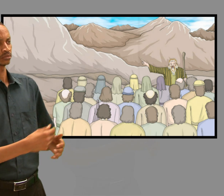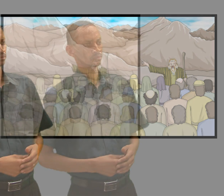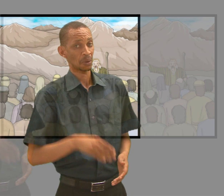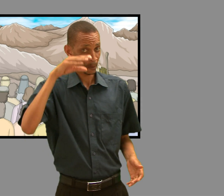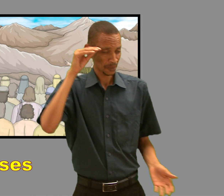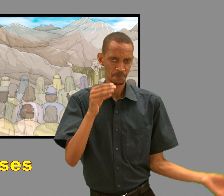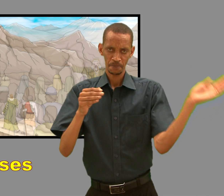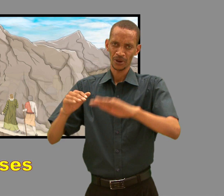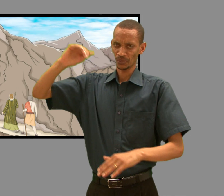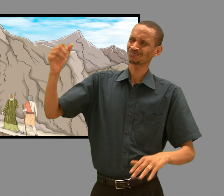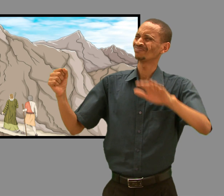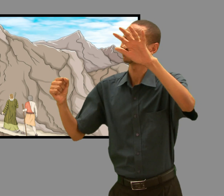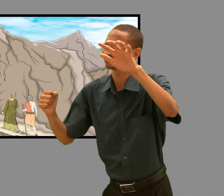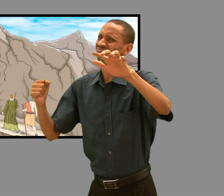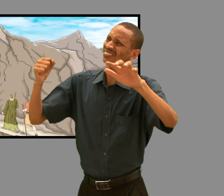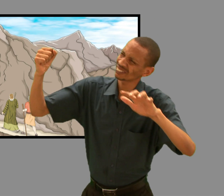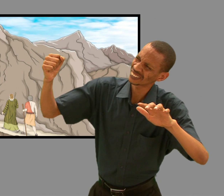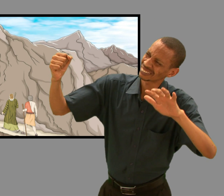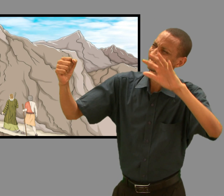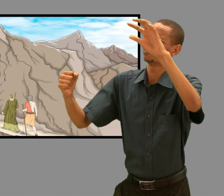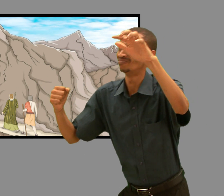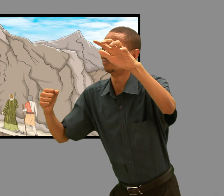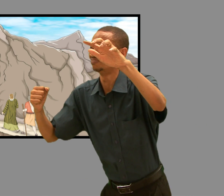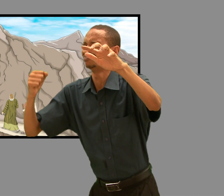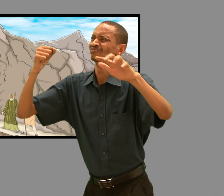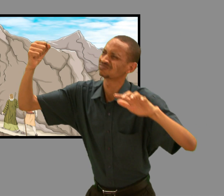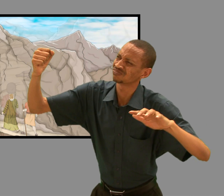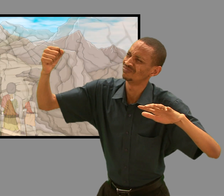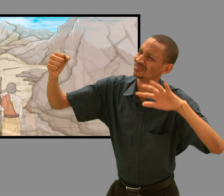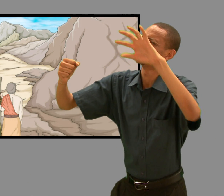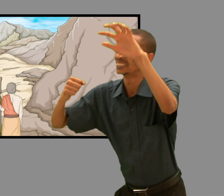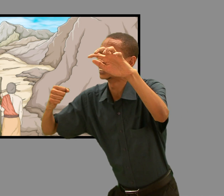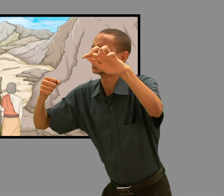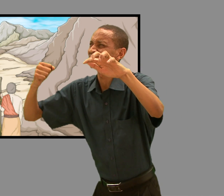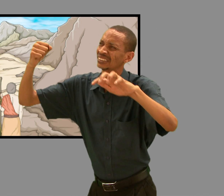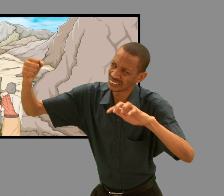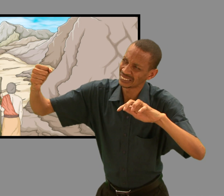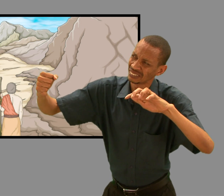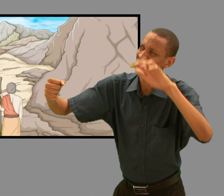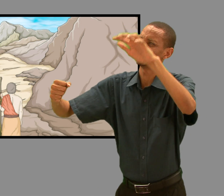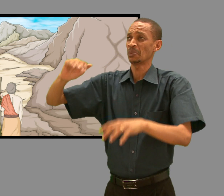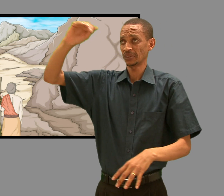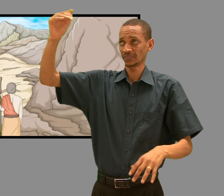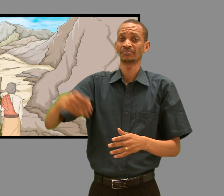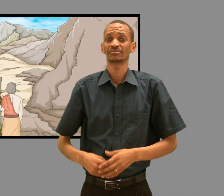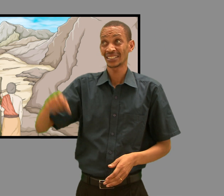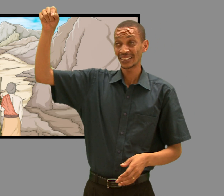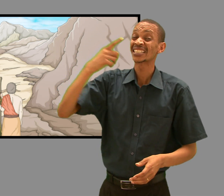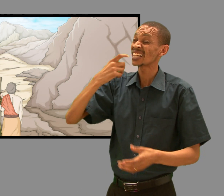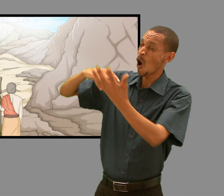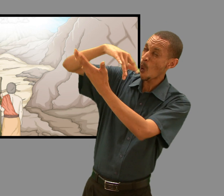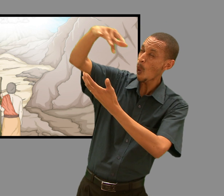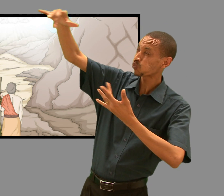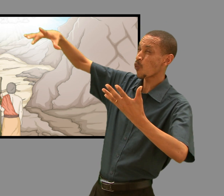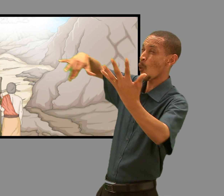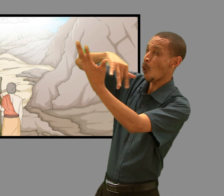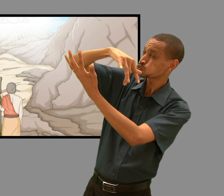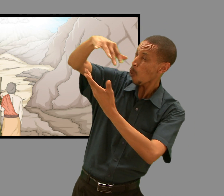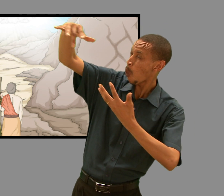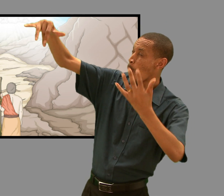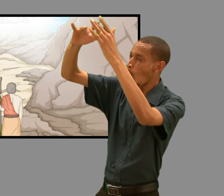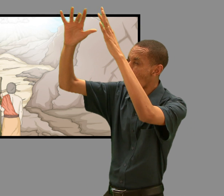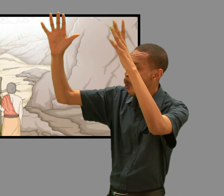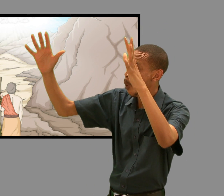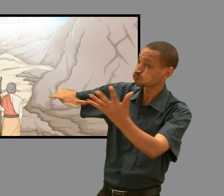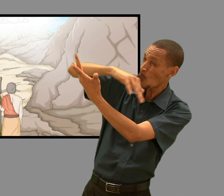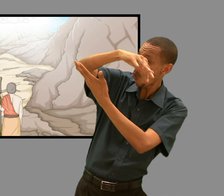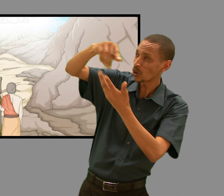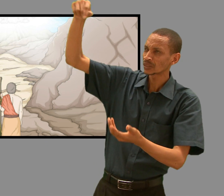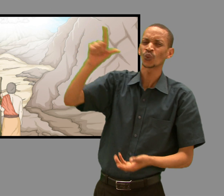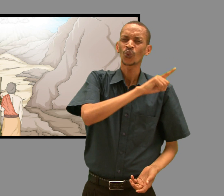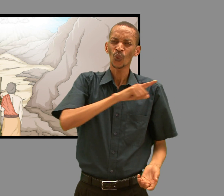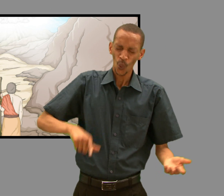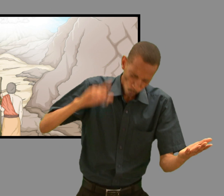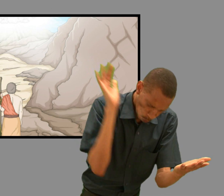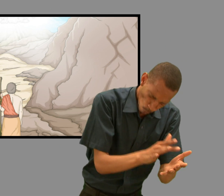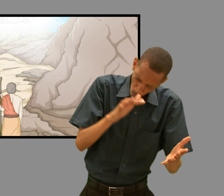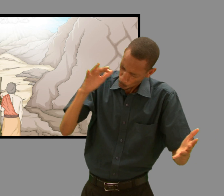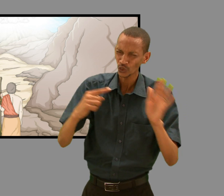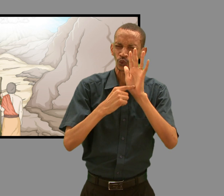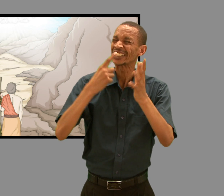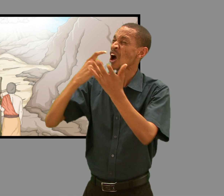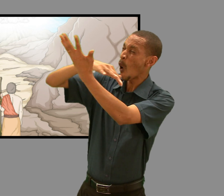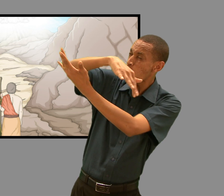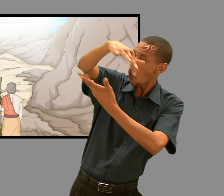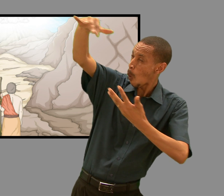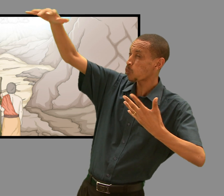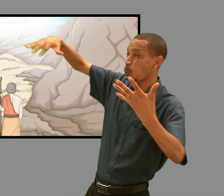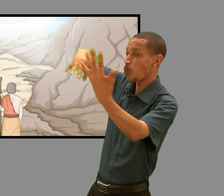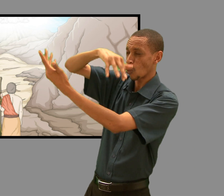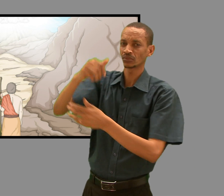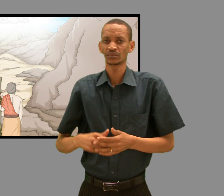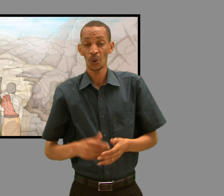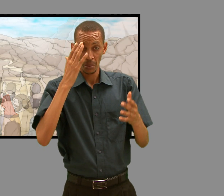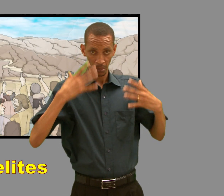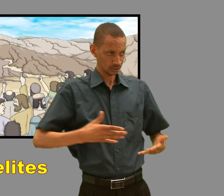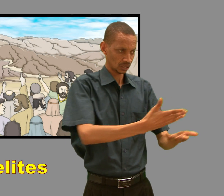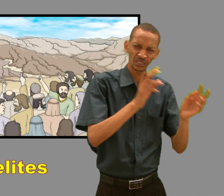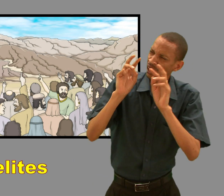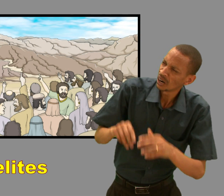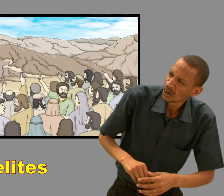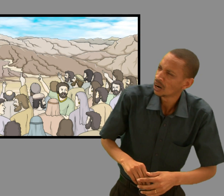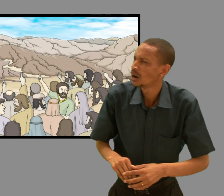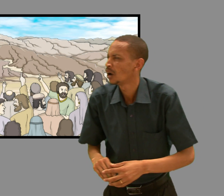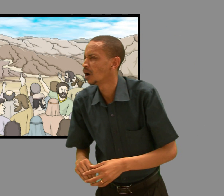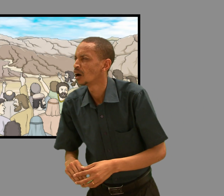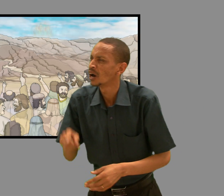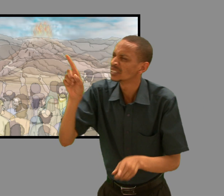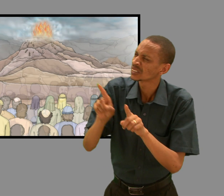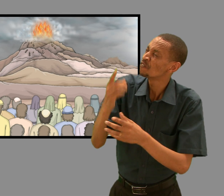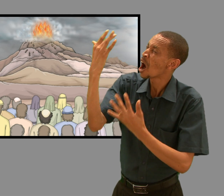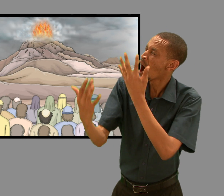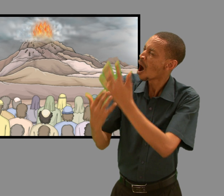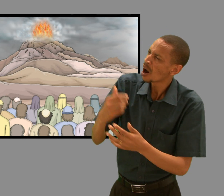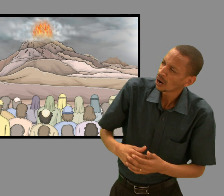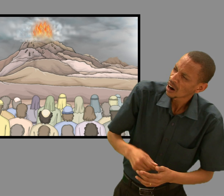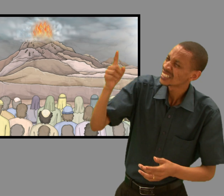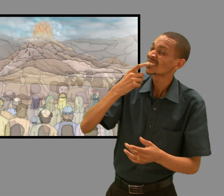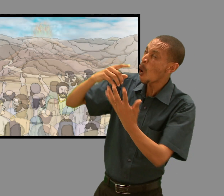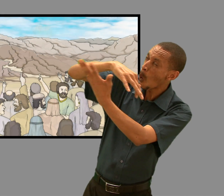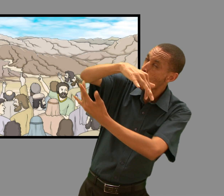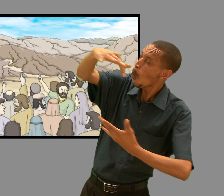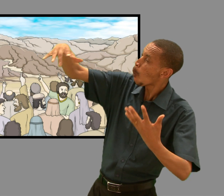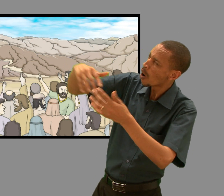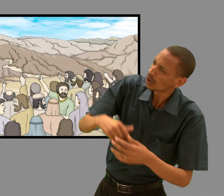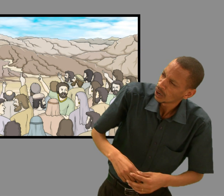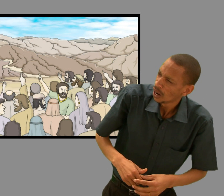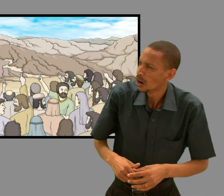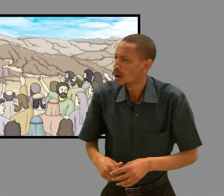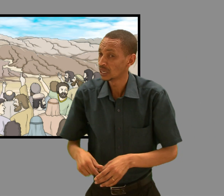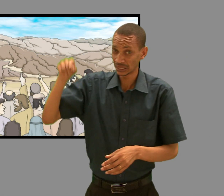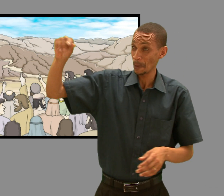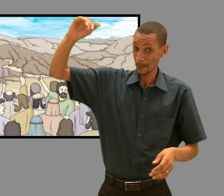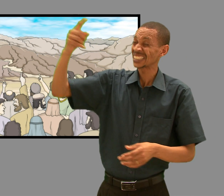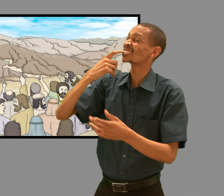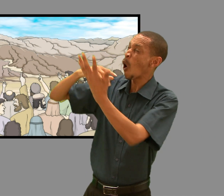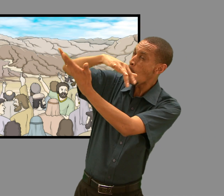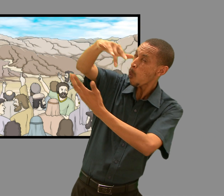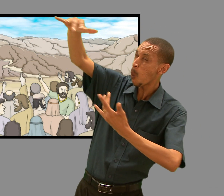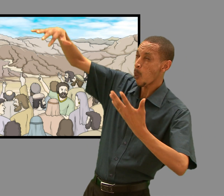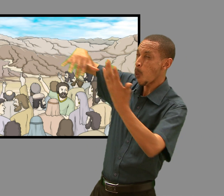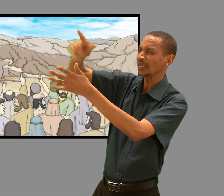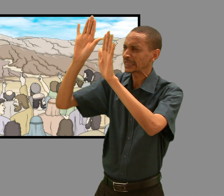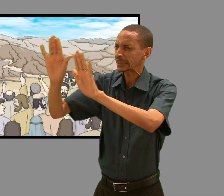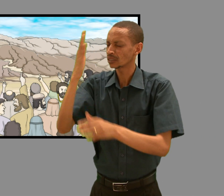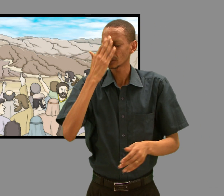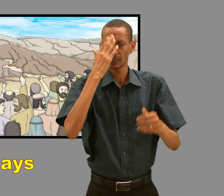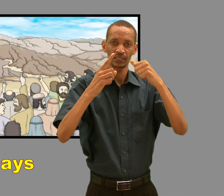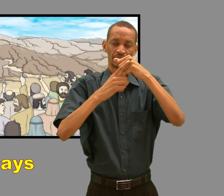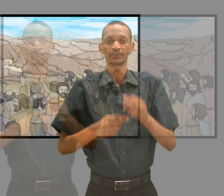When Moses went up on the mountain, the cloud covered it, and the glory of the LORD settled on Mount Sinai.